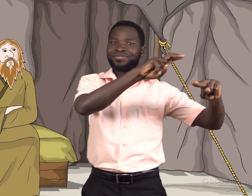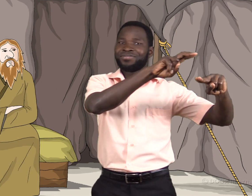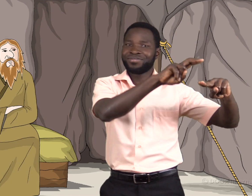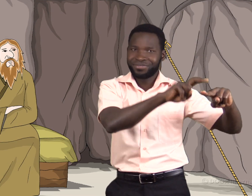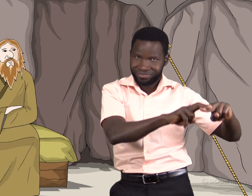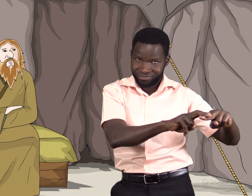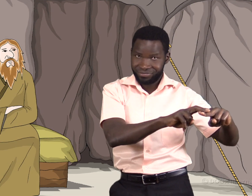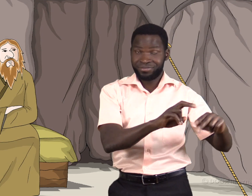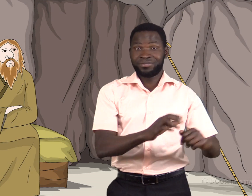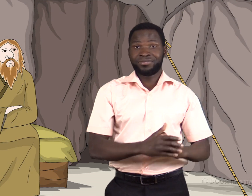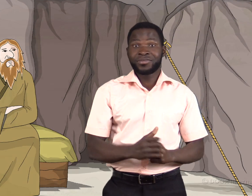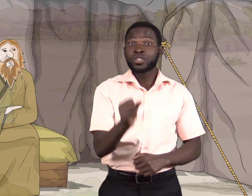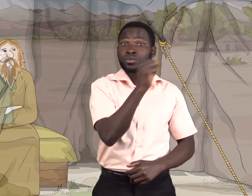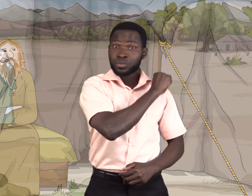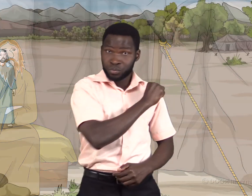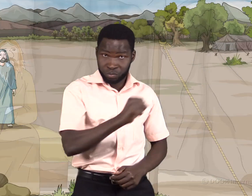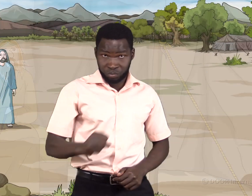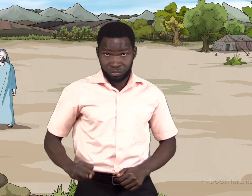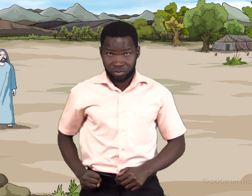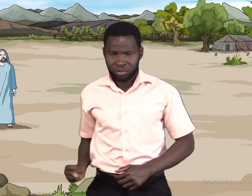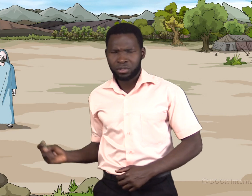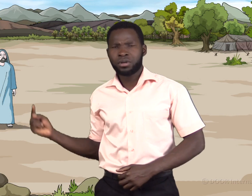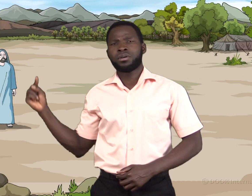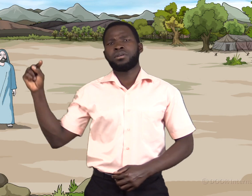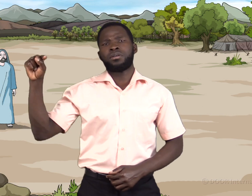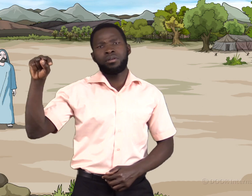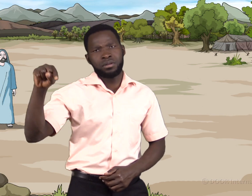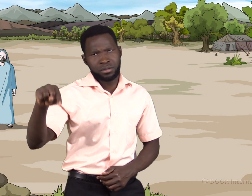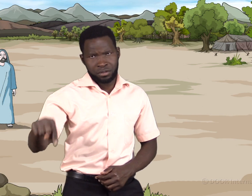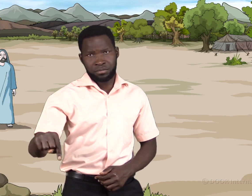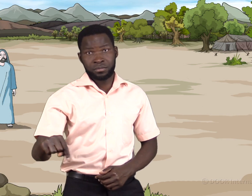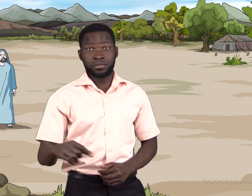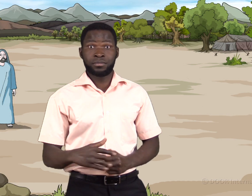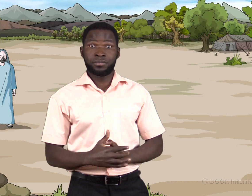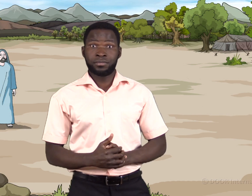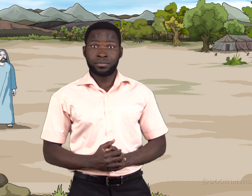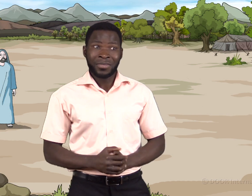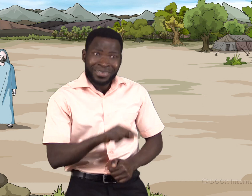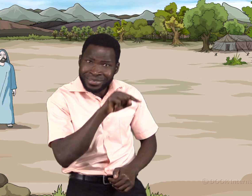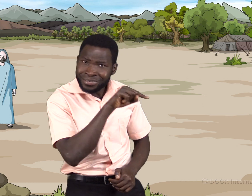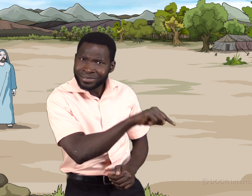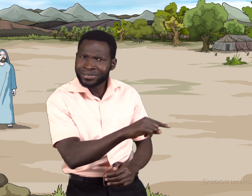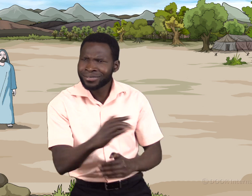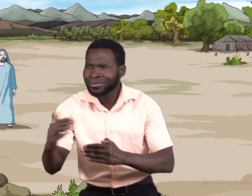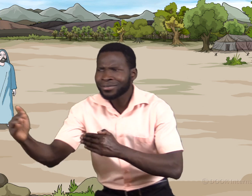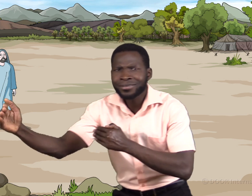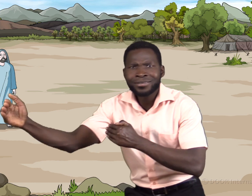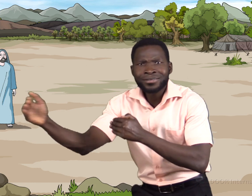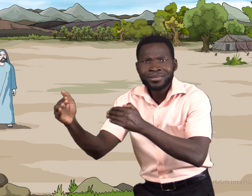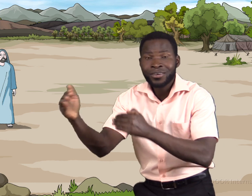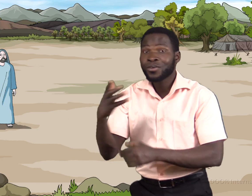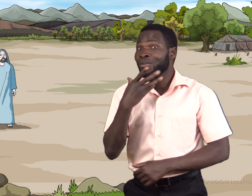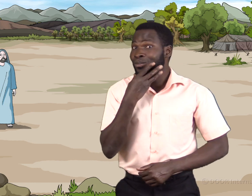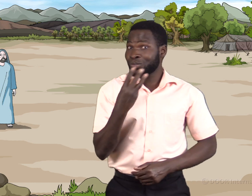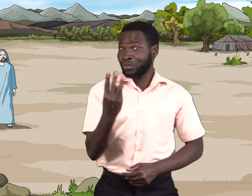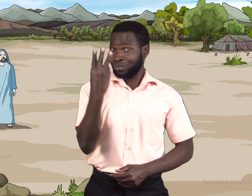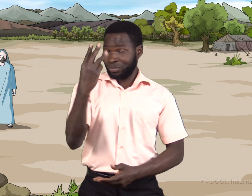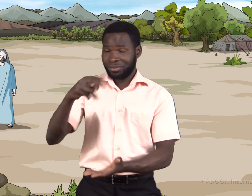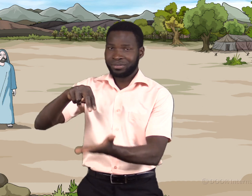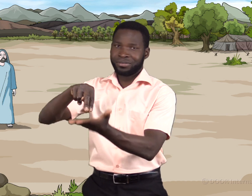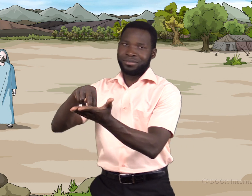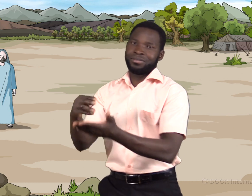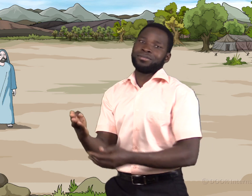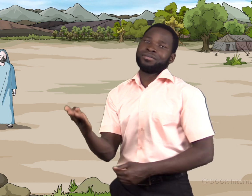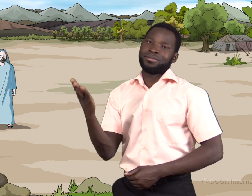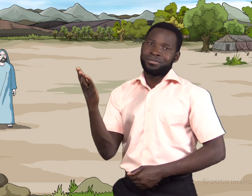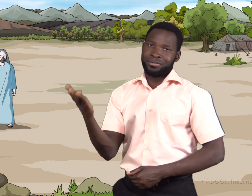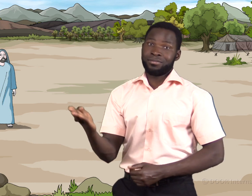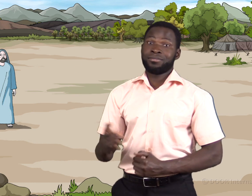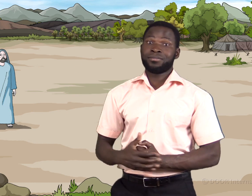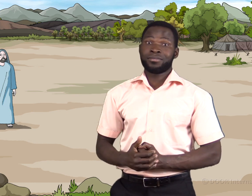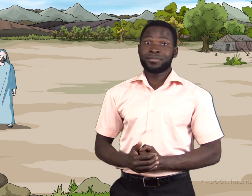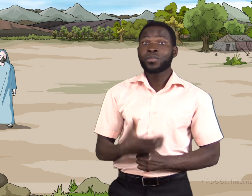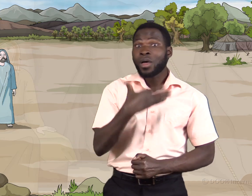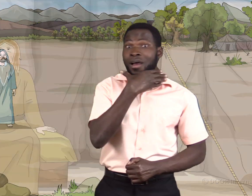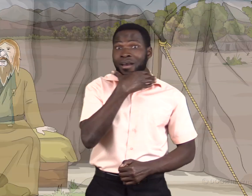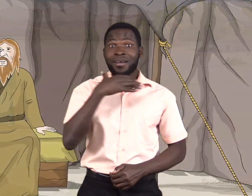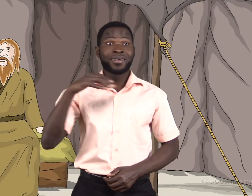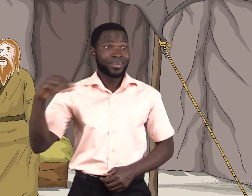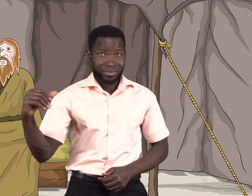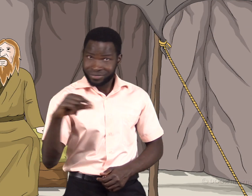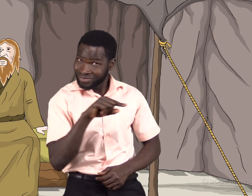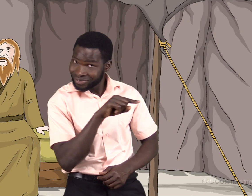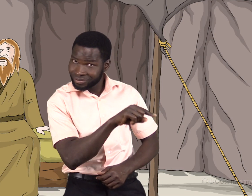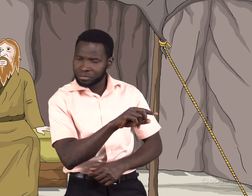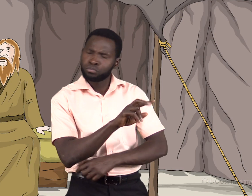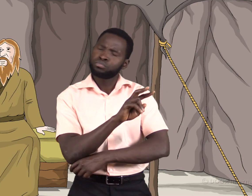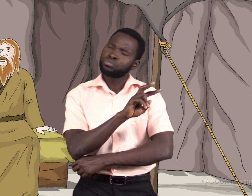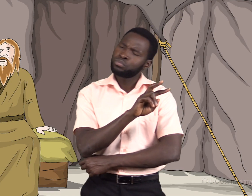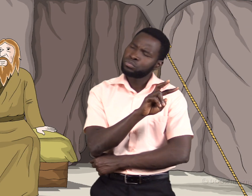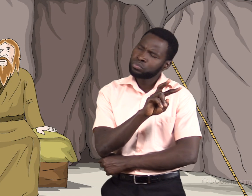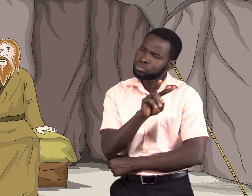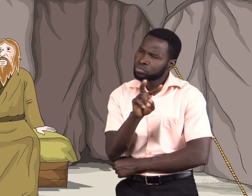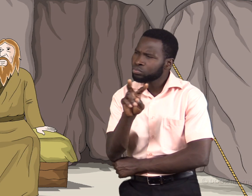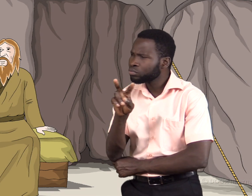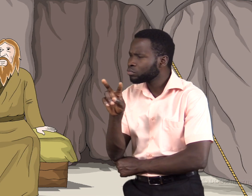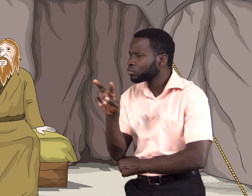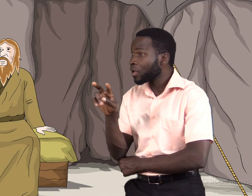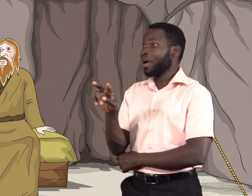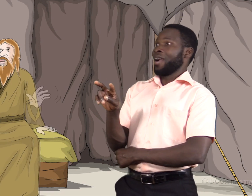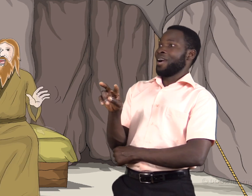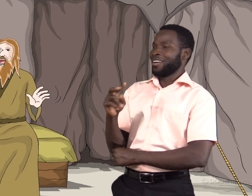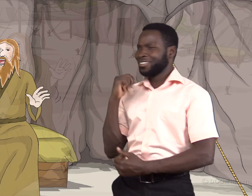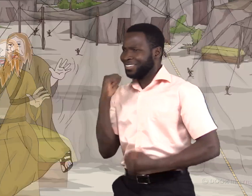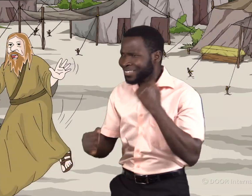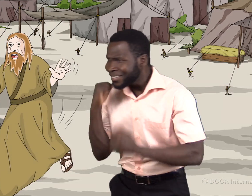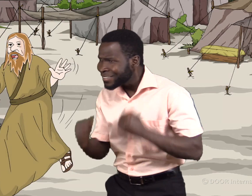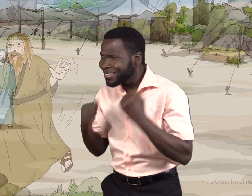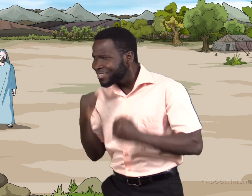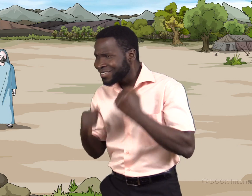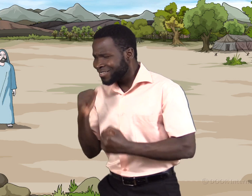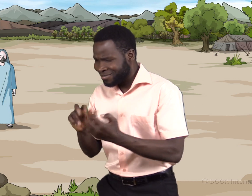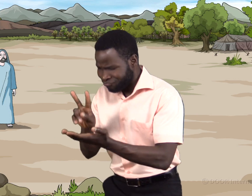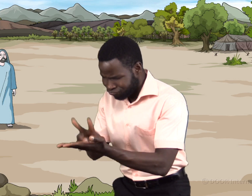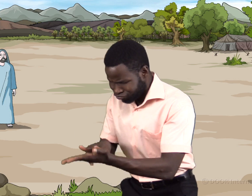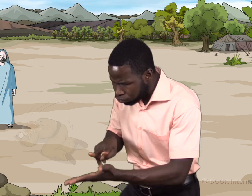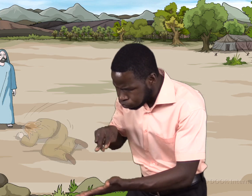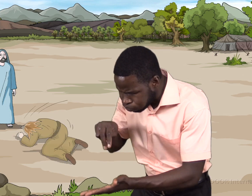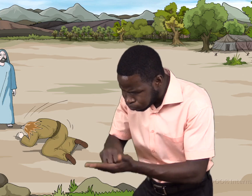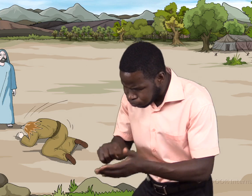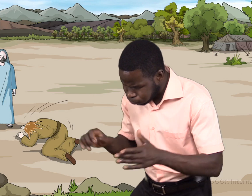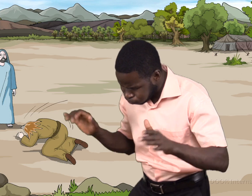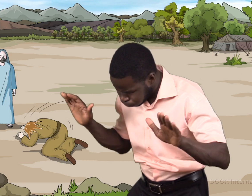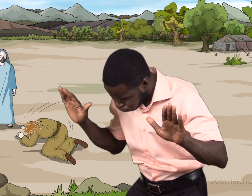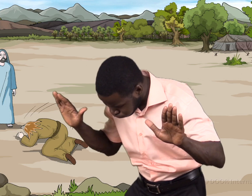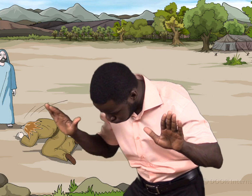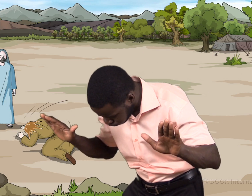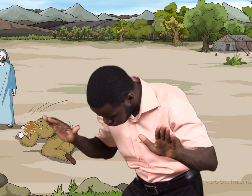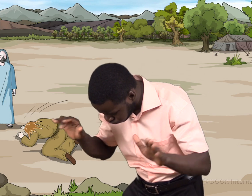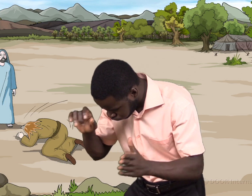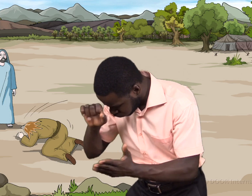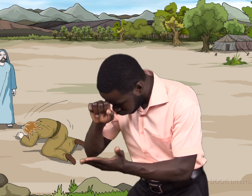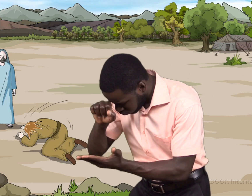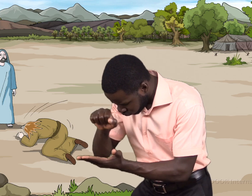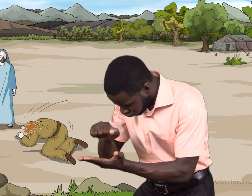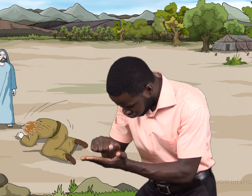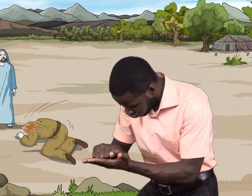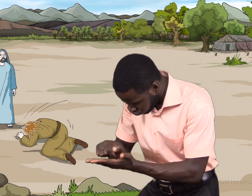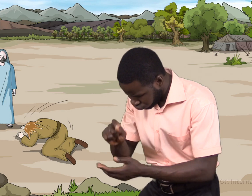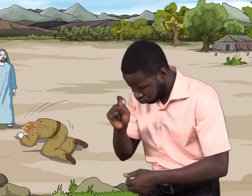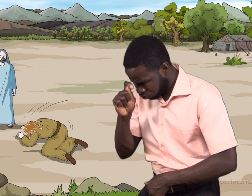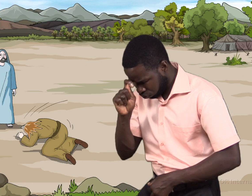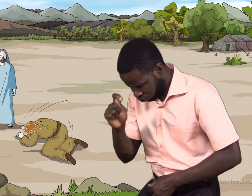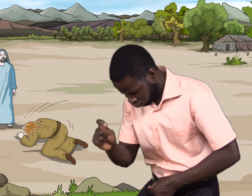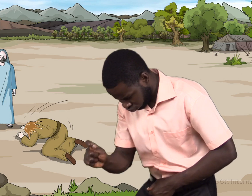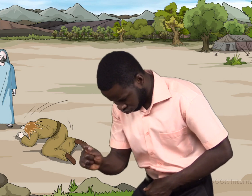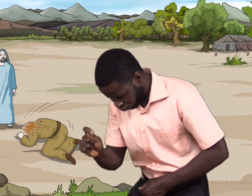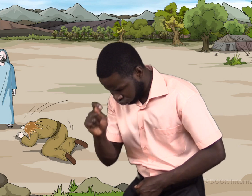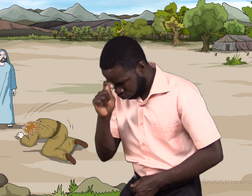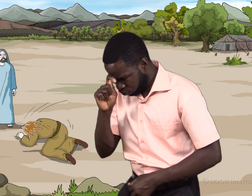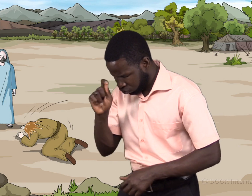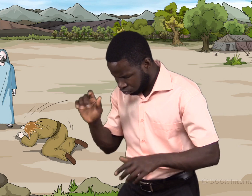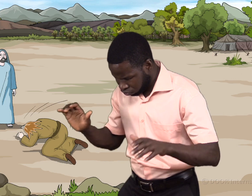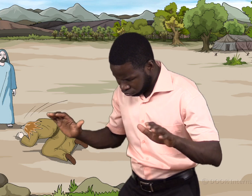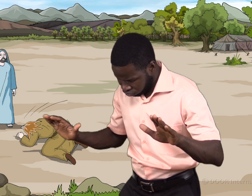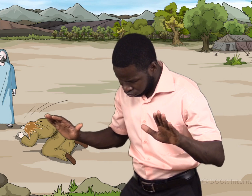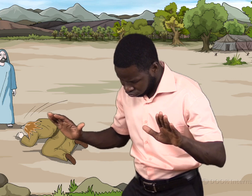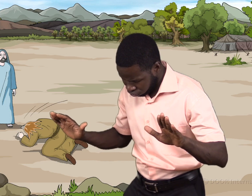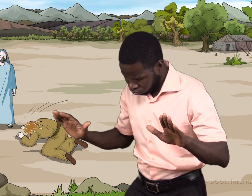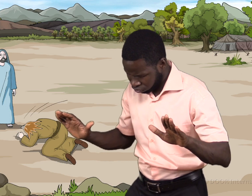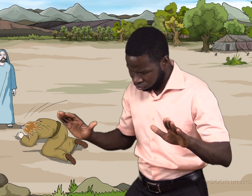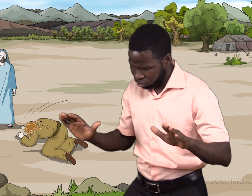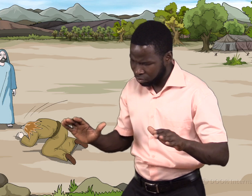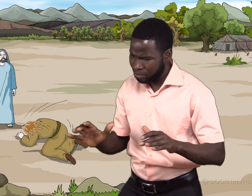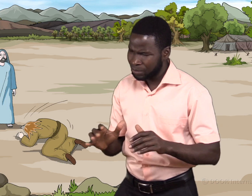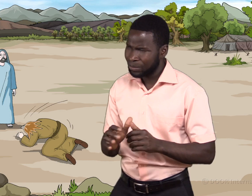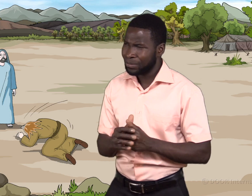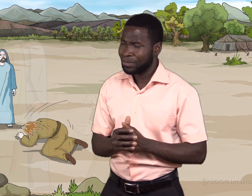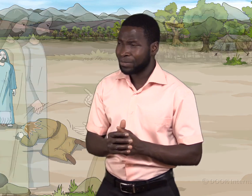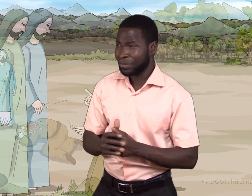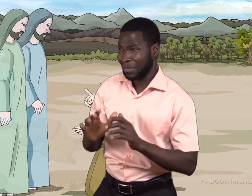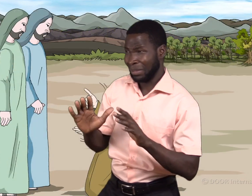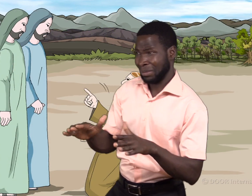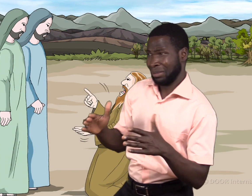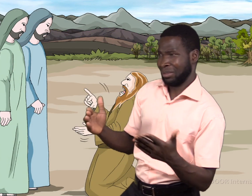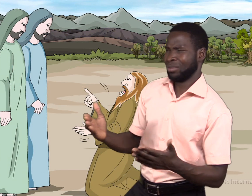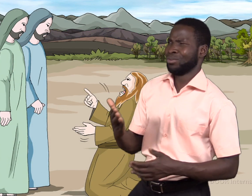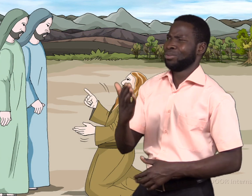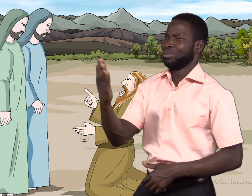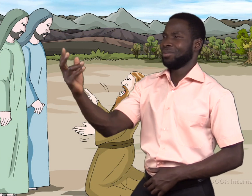And Abraham looked up and saw three men standing nearby. When he saw them, he ran from the entrance of his tent to meet them and bowed low to the ground.